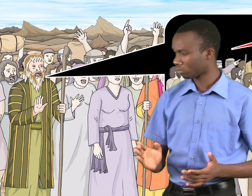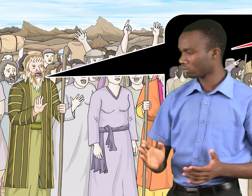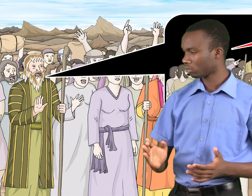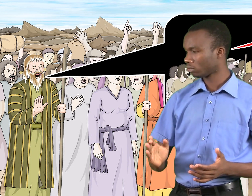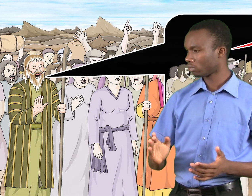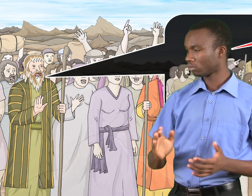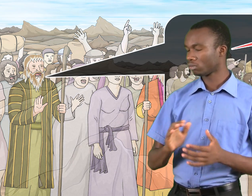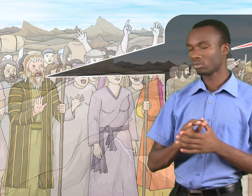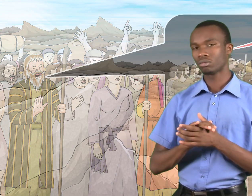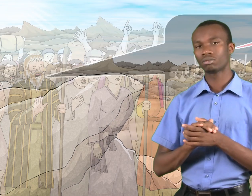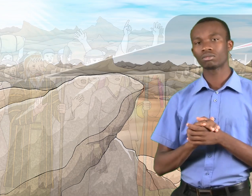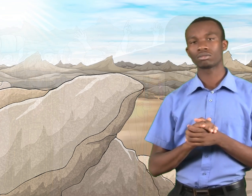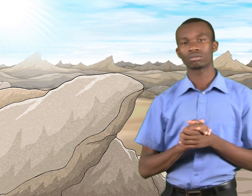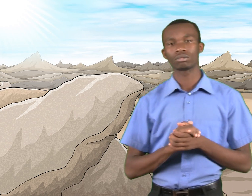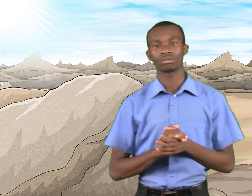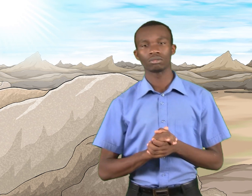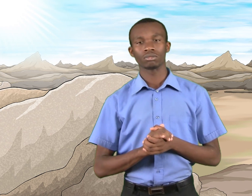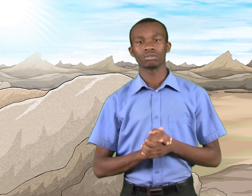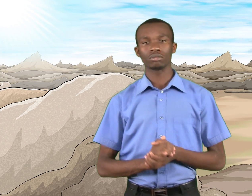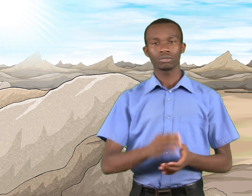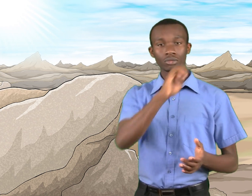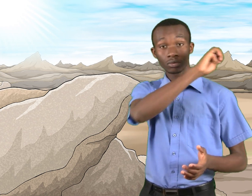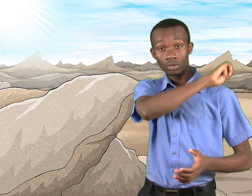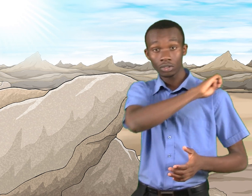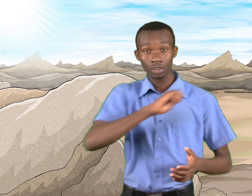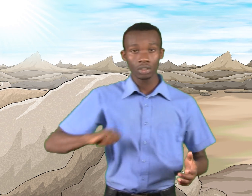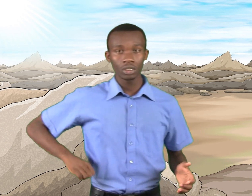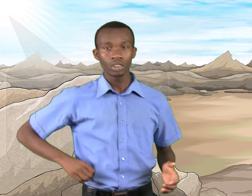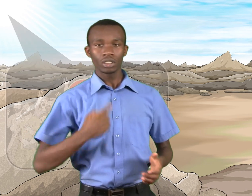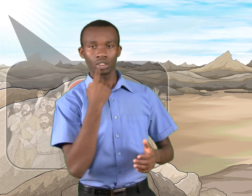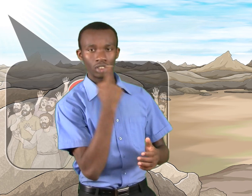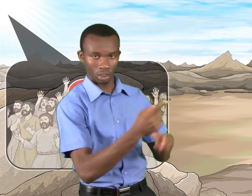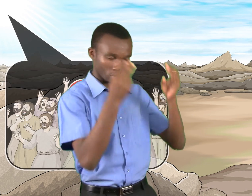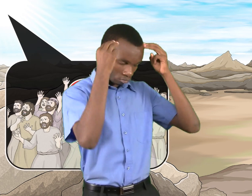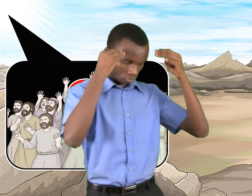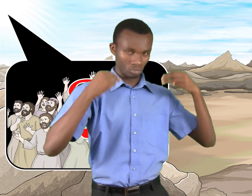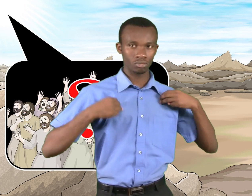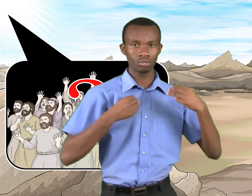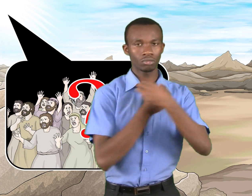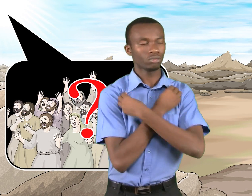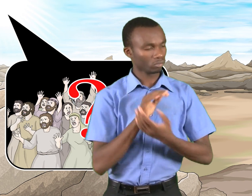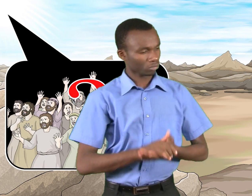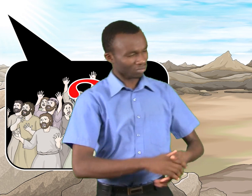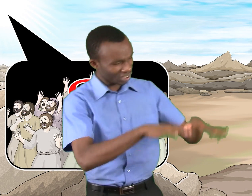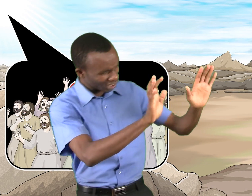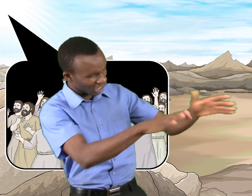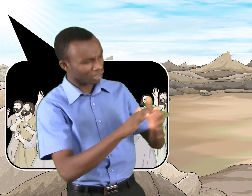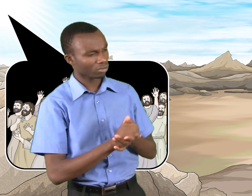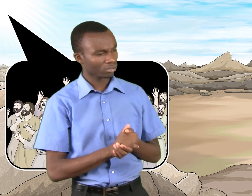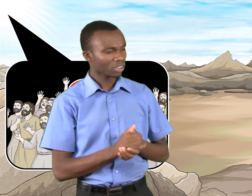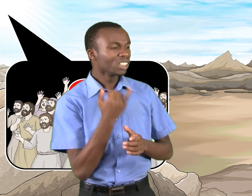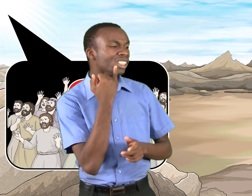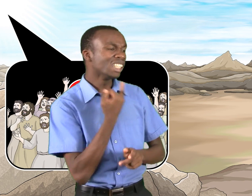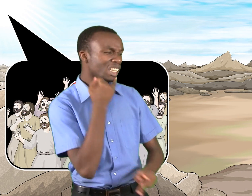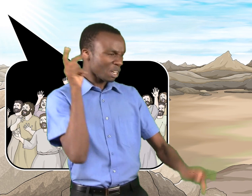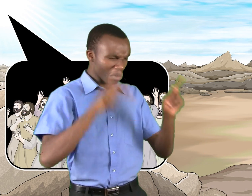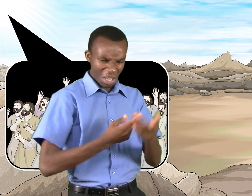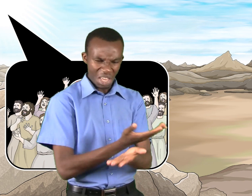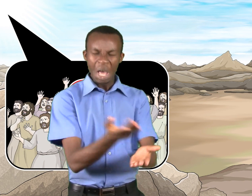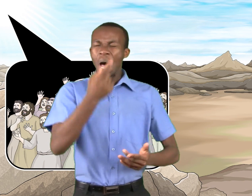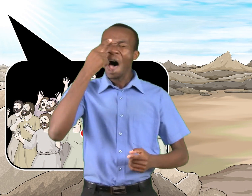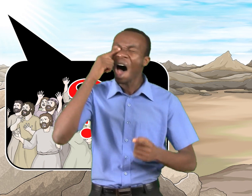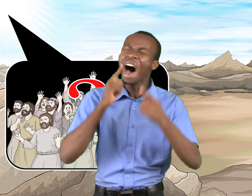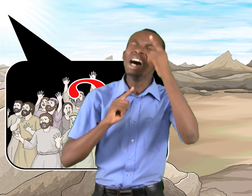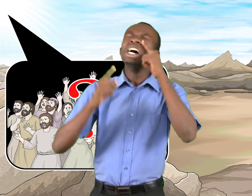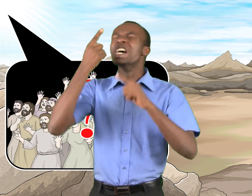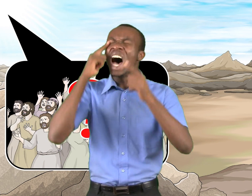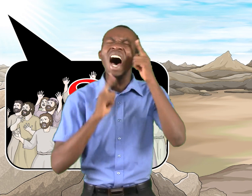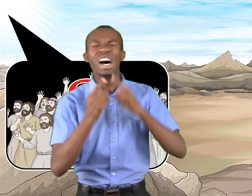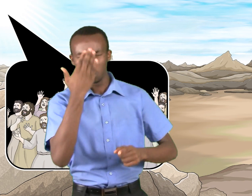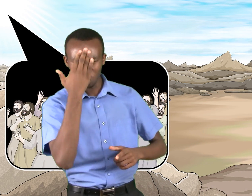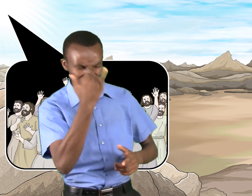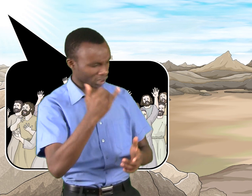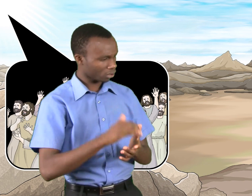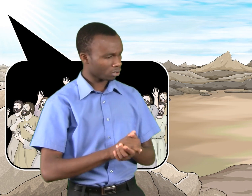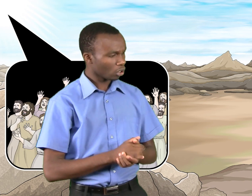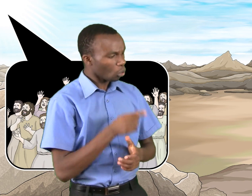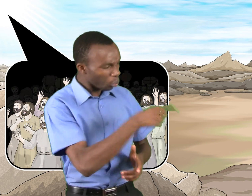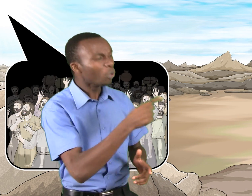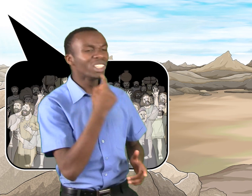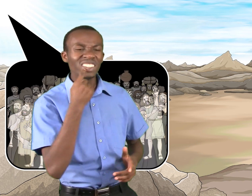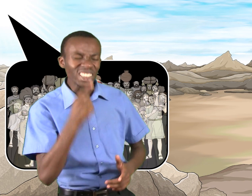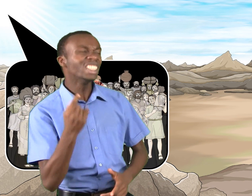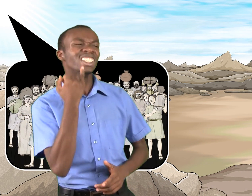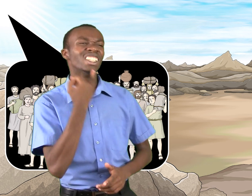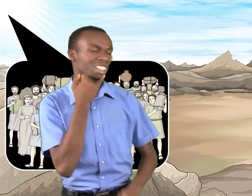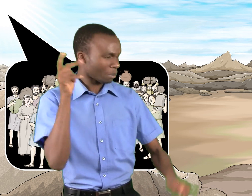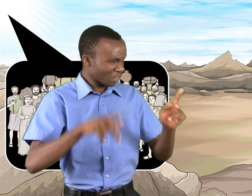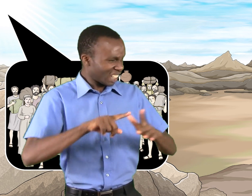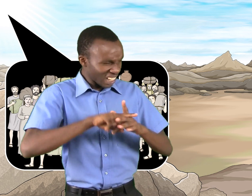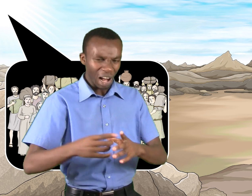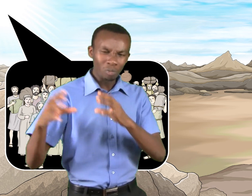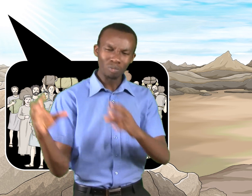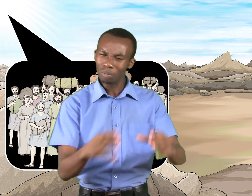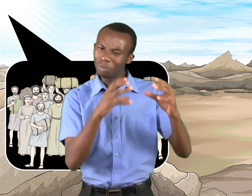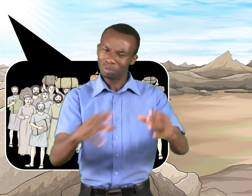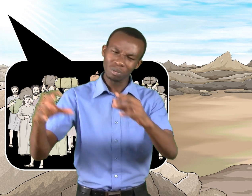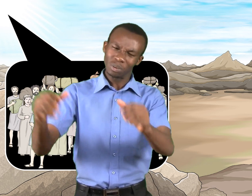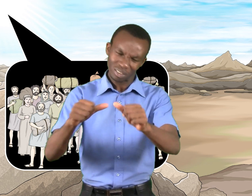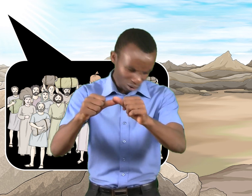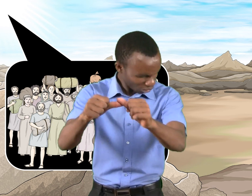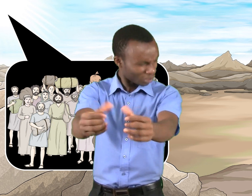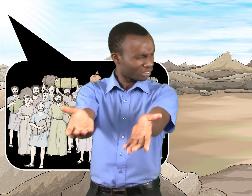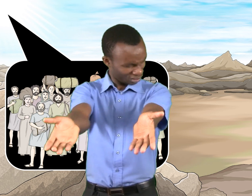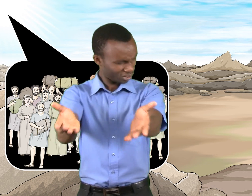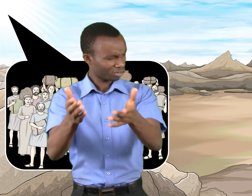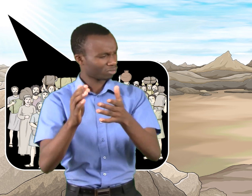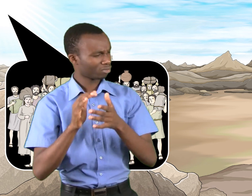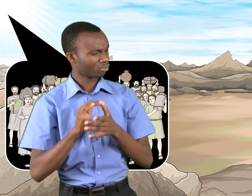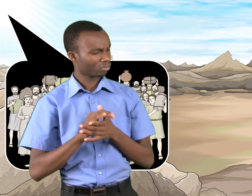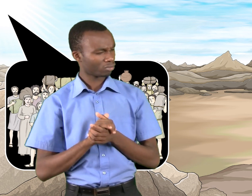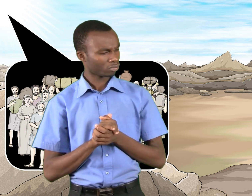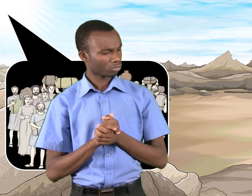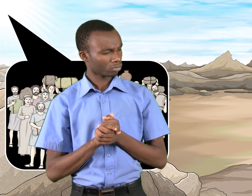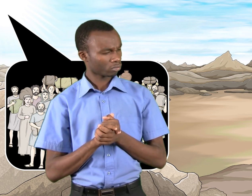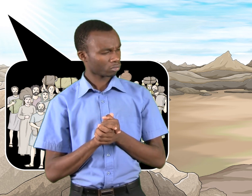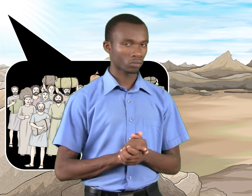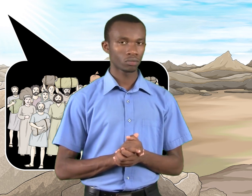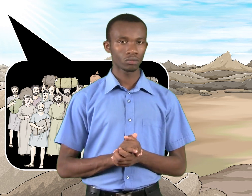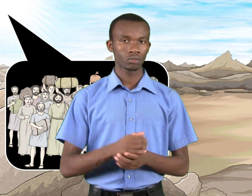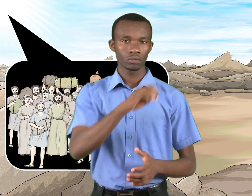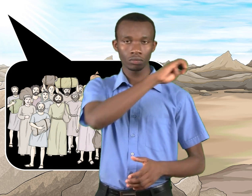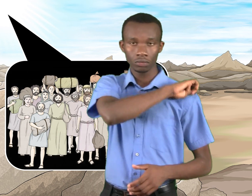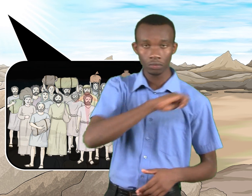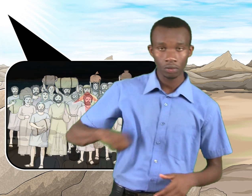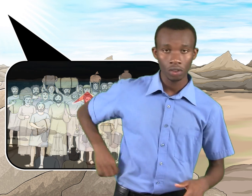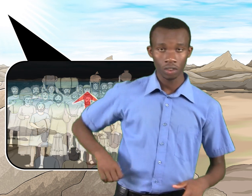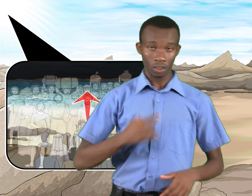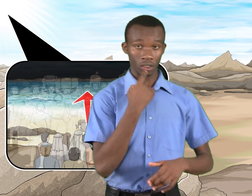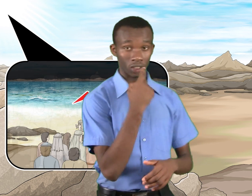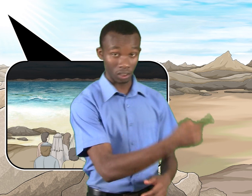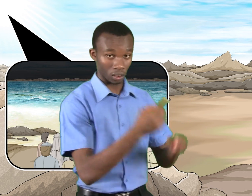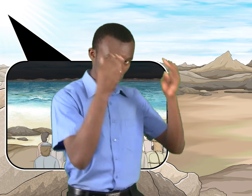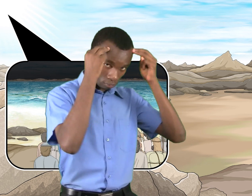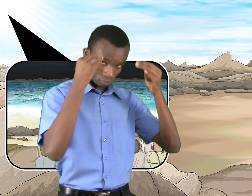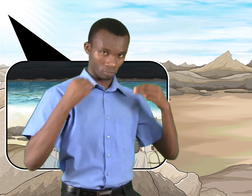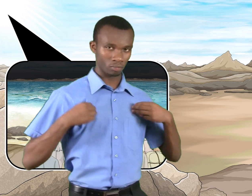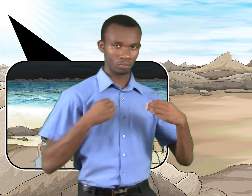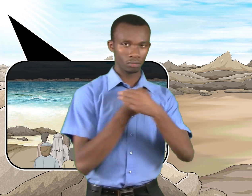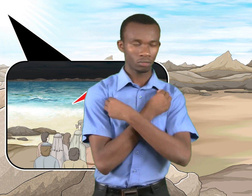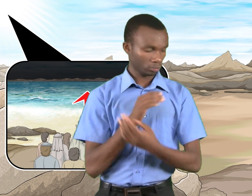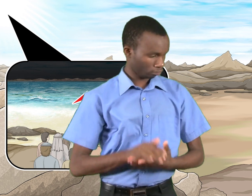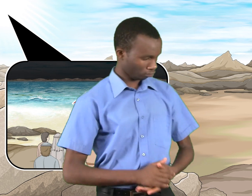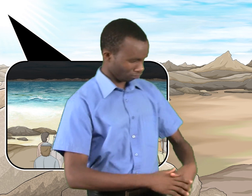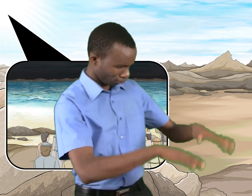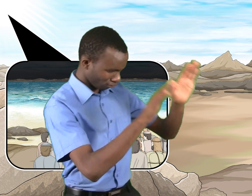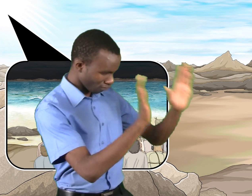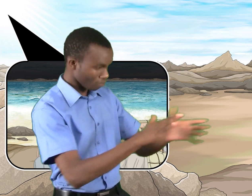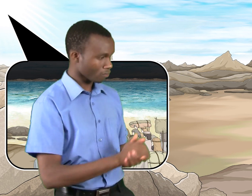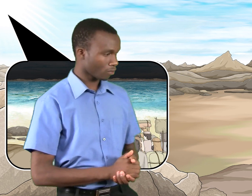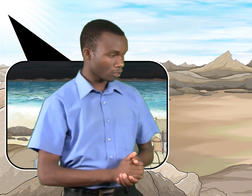Then the LORD said to Moses, “Why are you crying out to Me? Tell the Israelites to go forward.